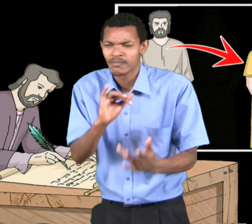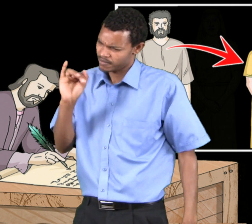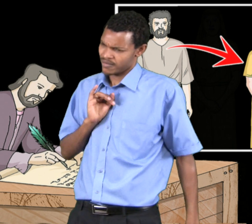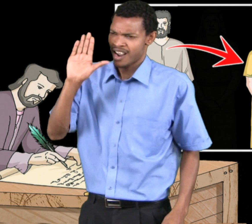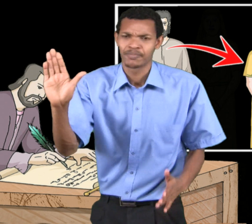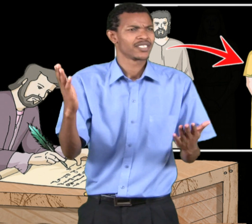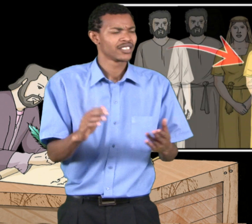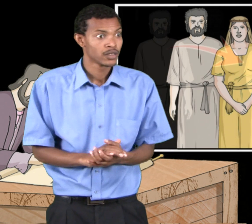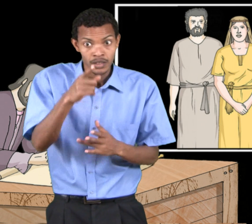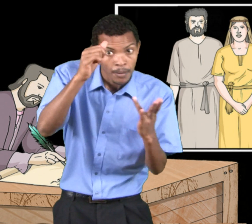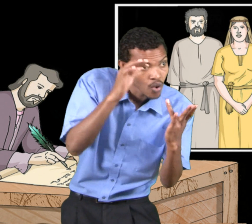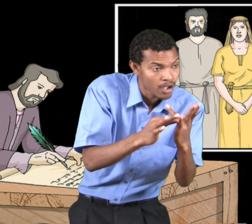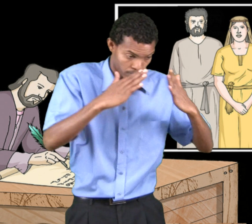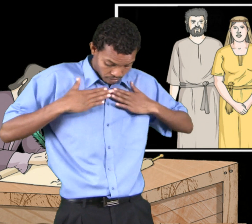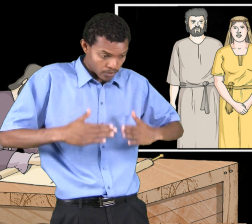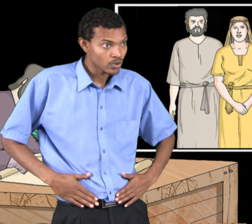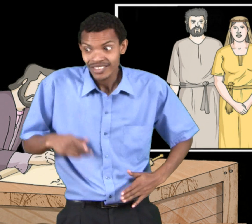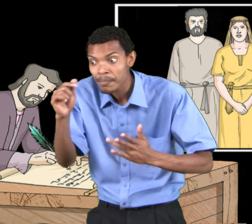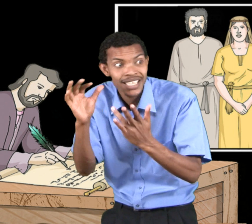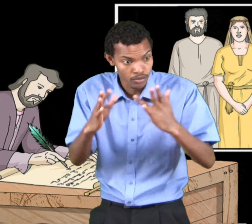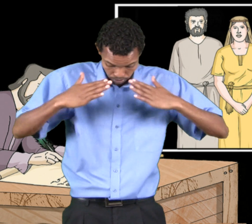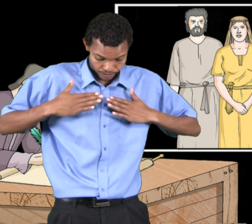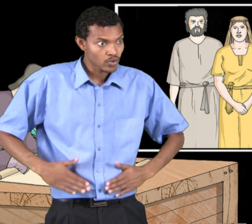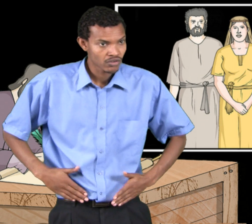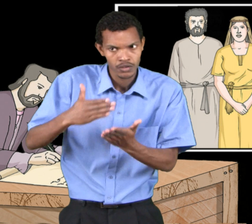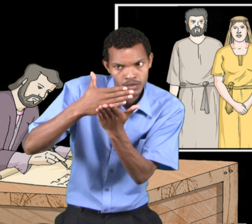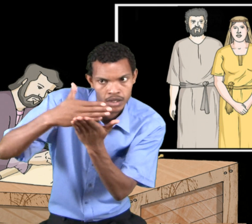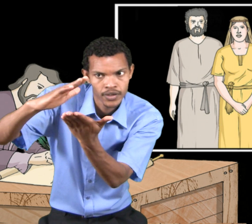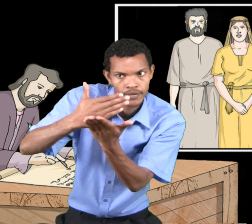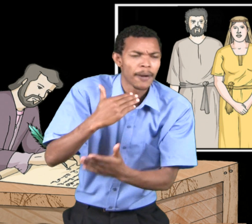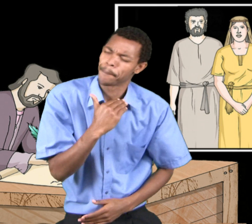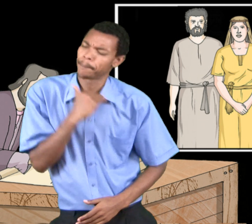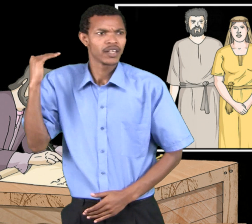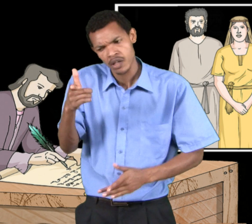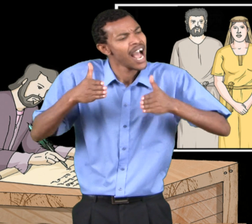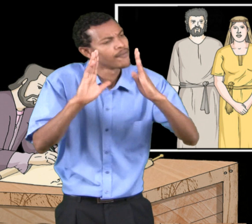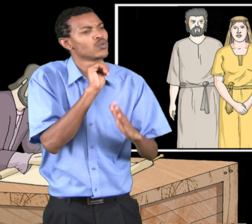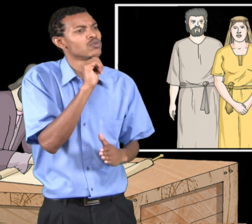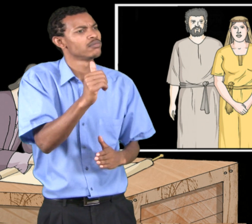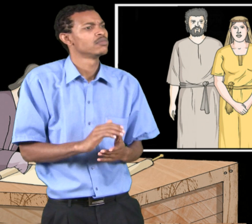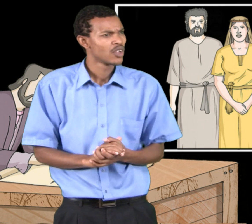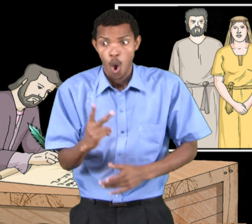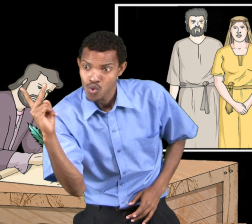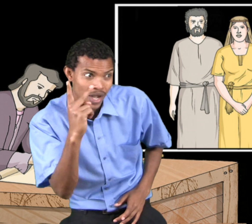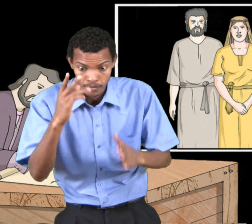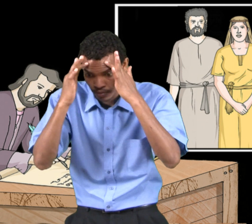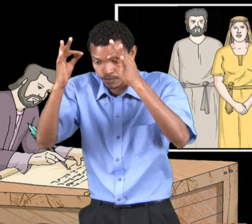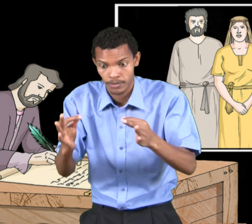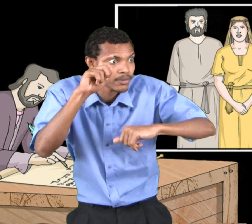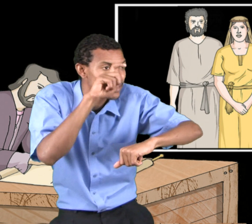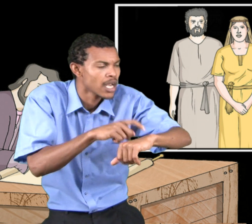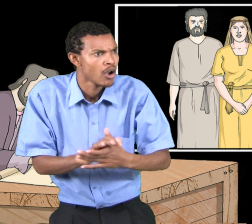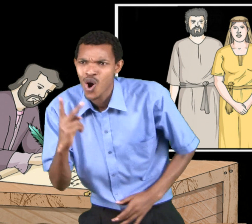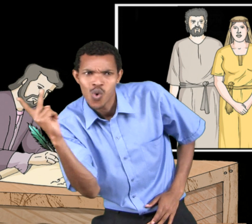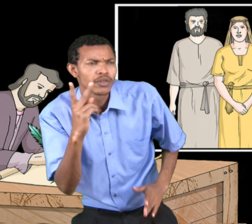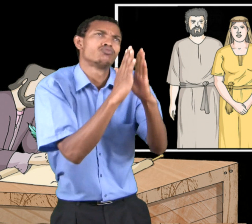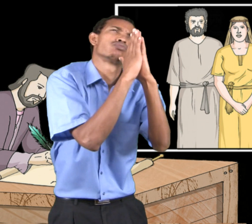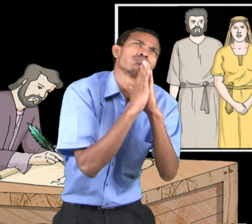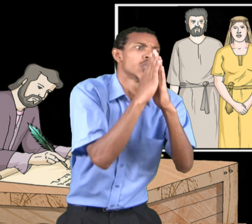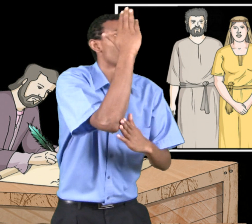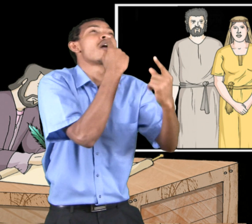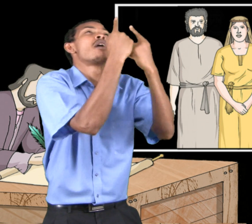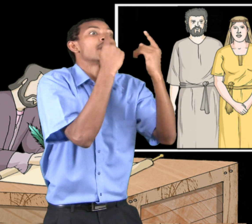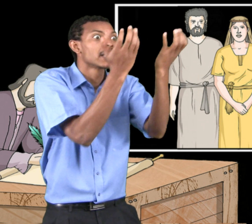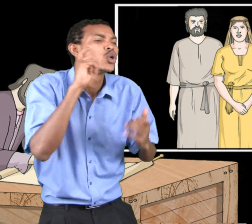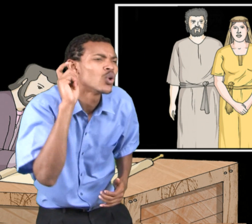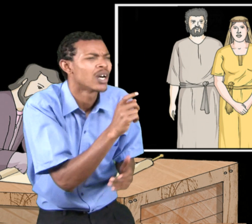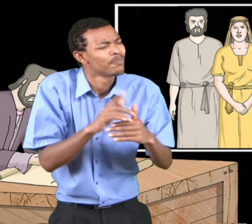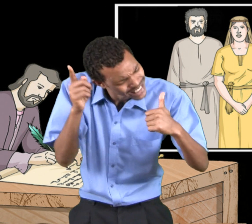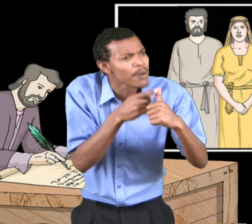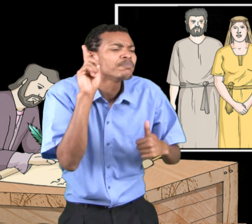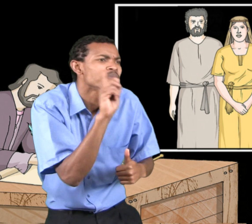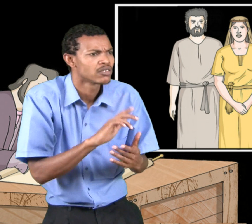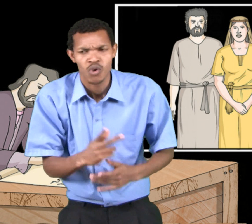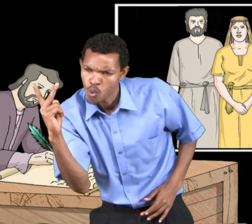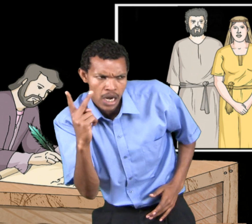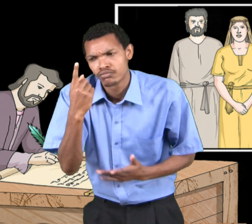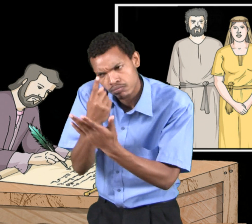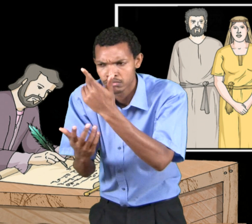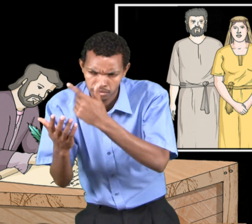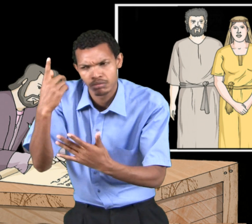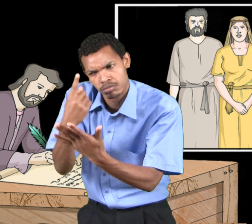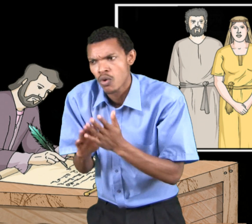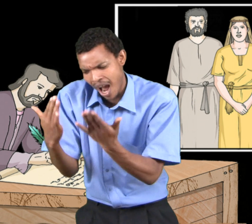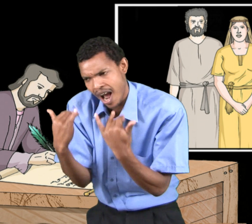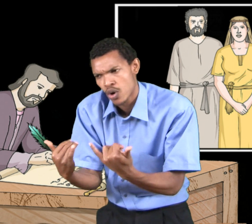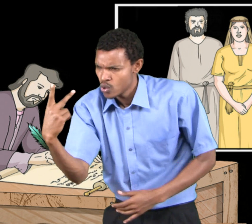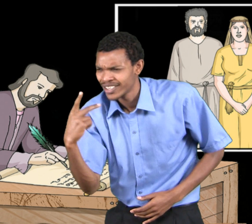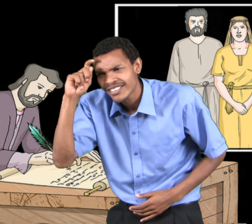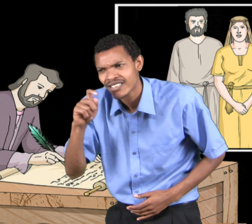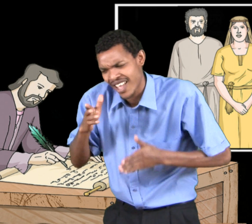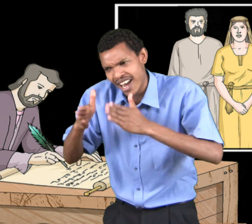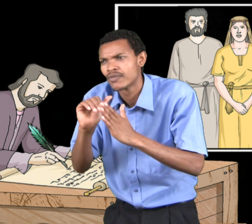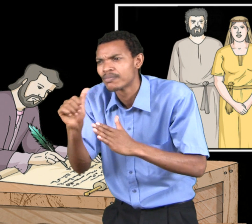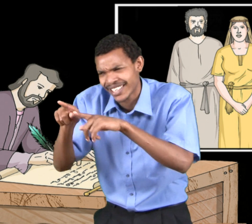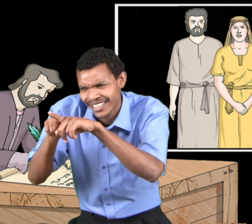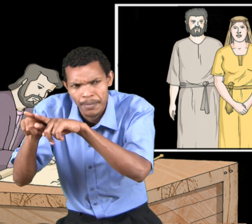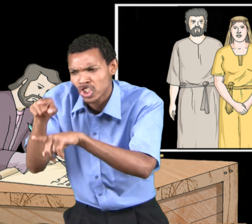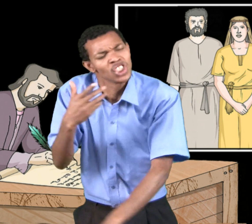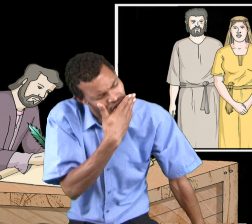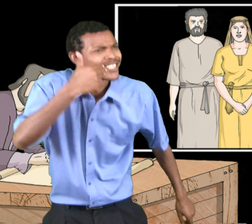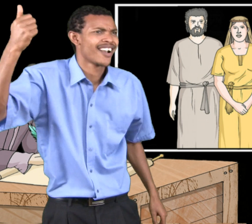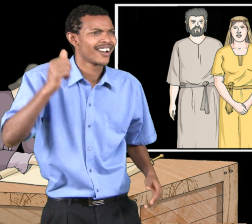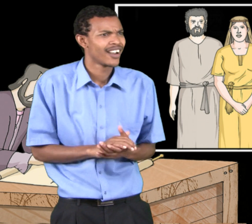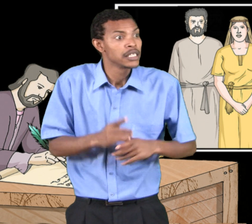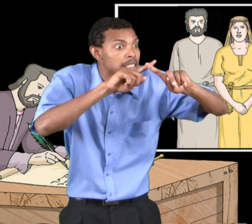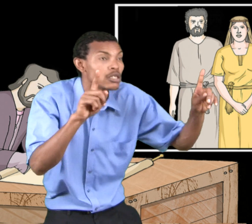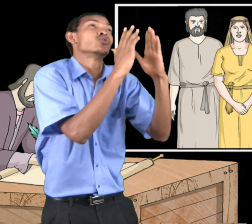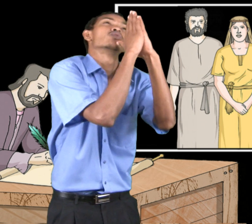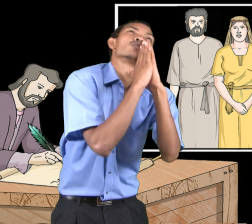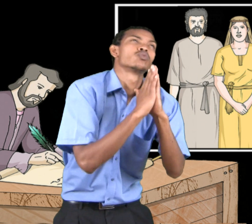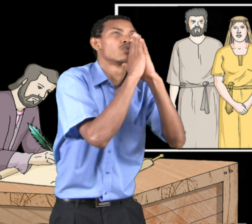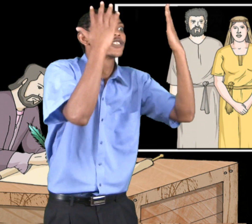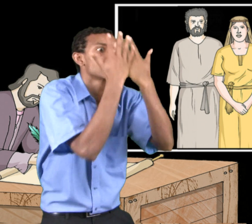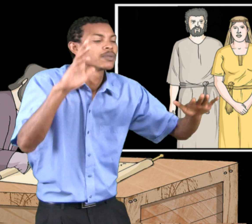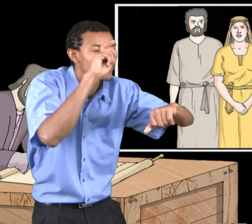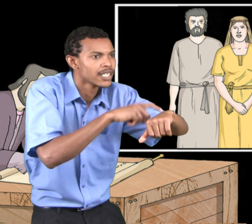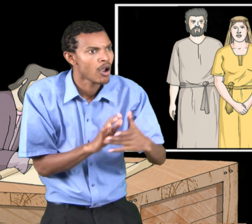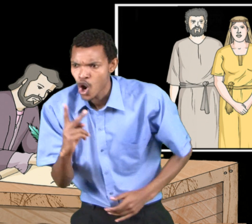Do not deprive each other, except by mutual consent and for a time, so you may devote yourselves to prayer.